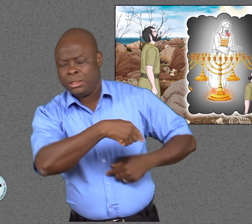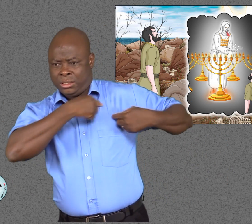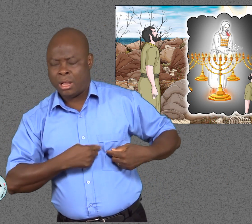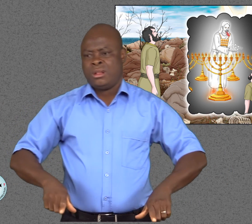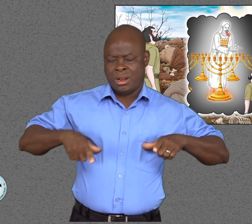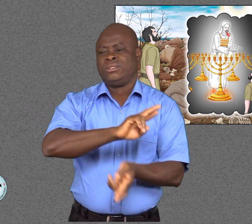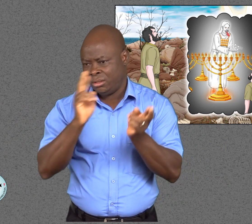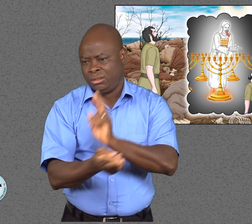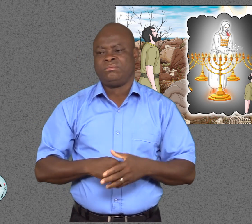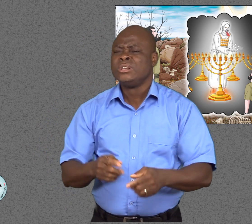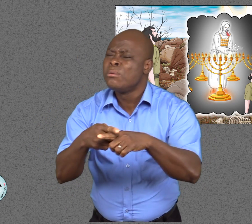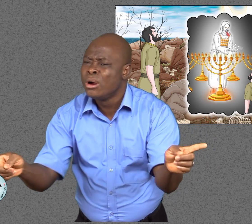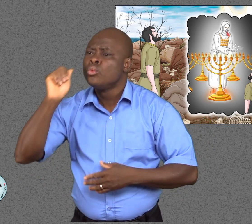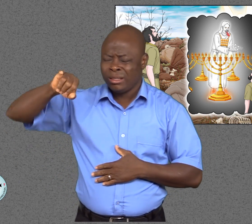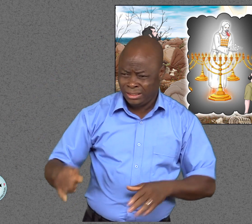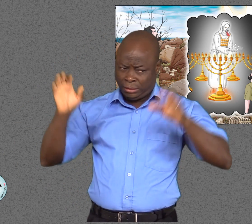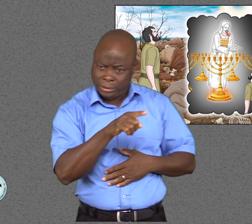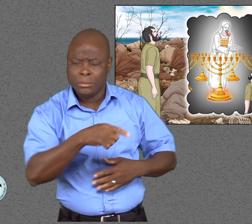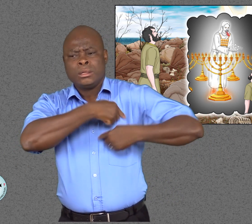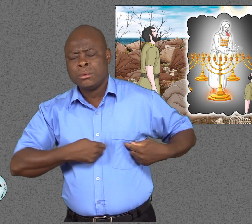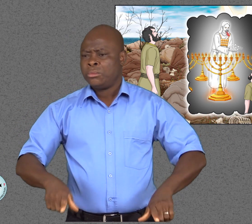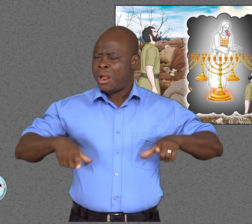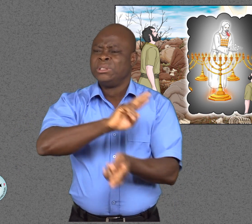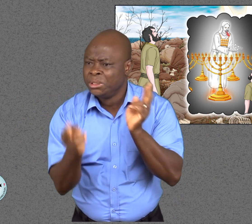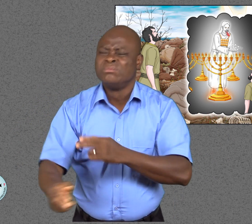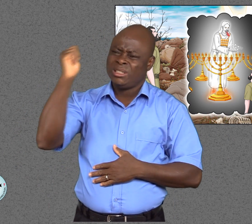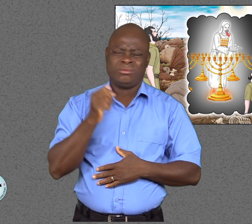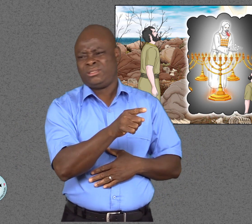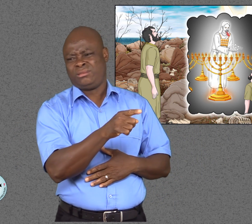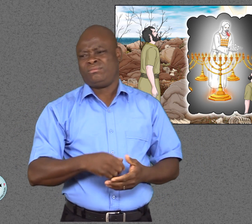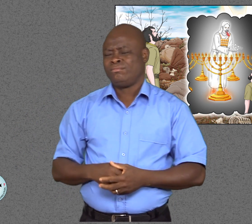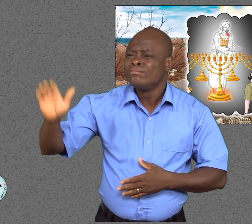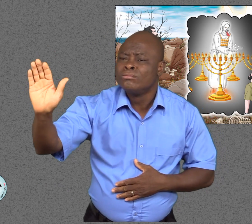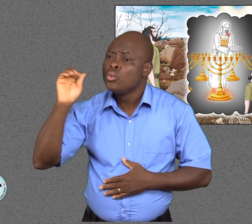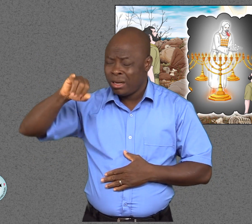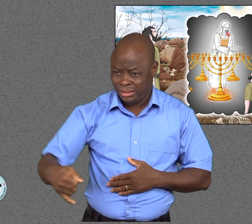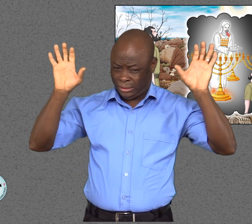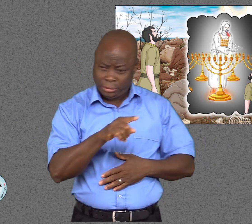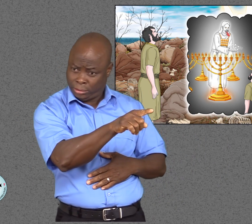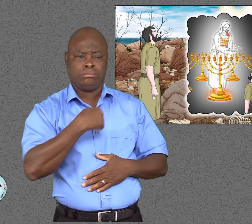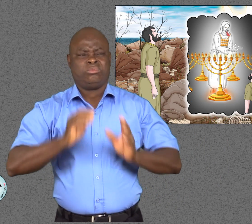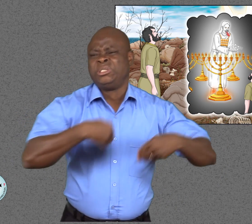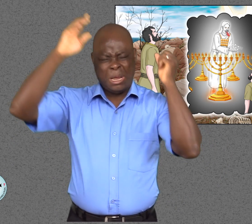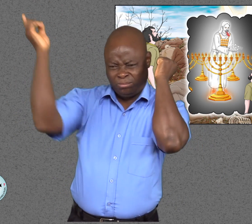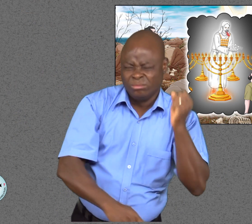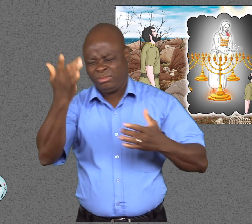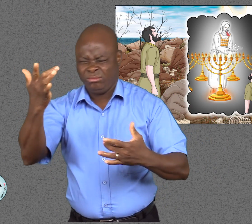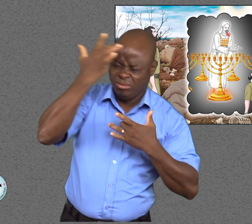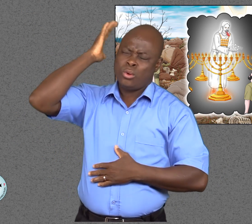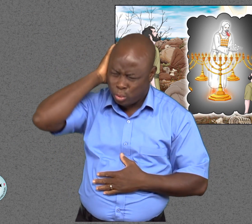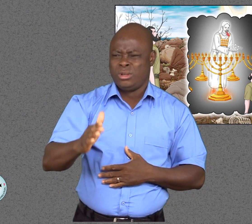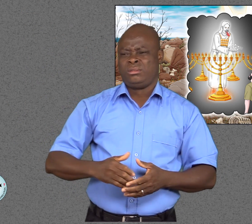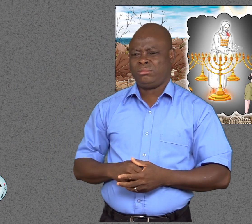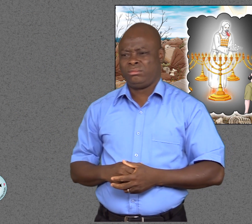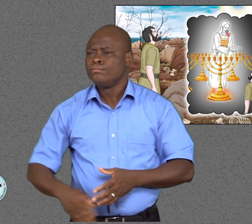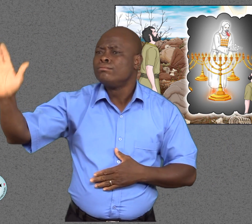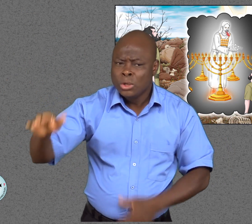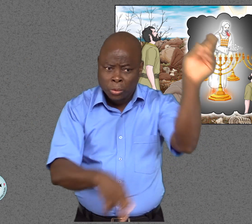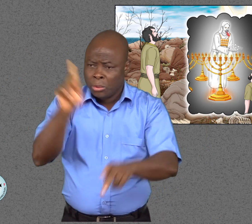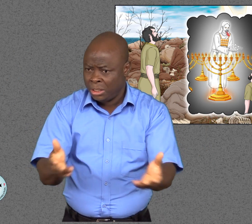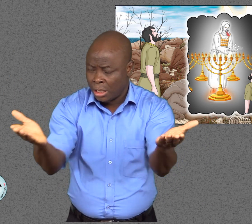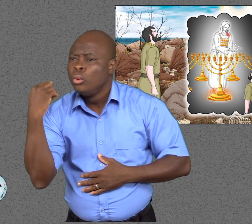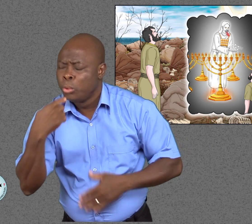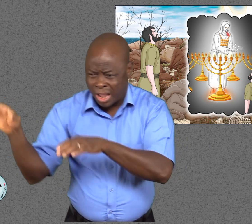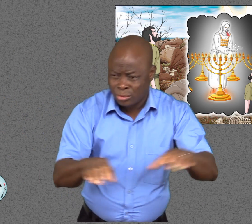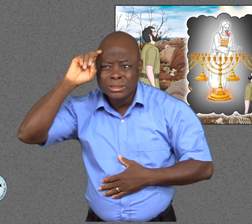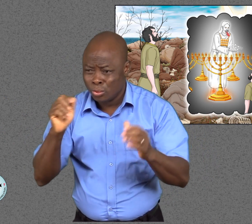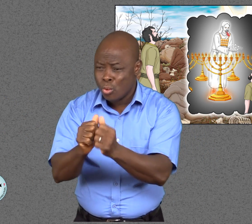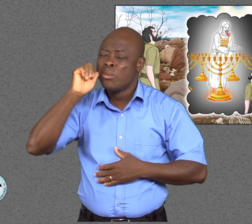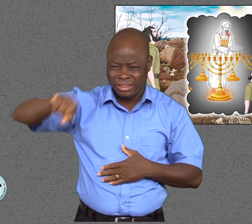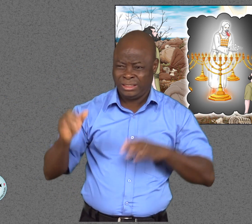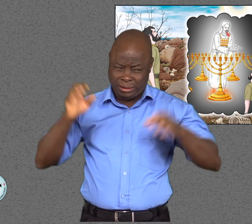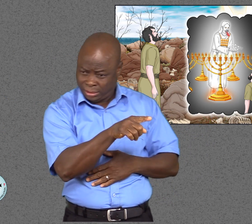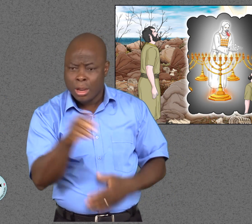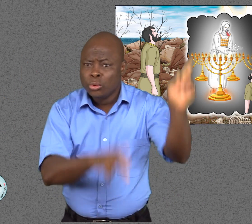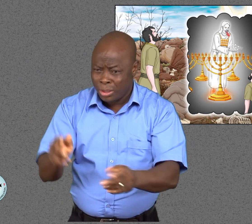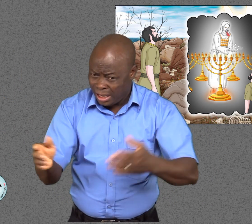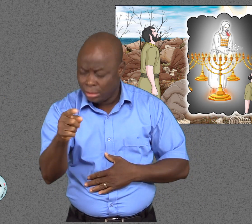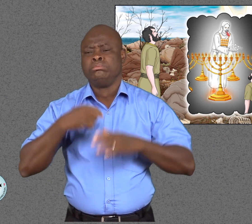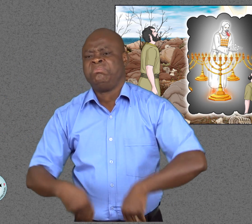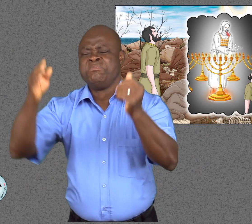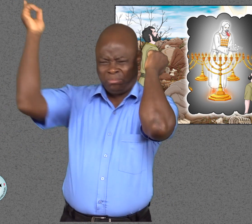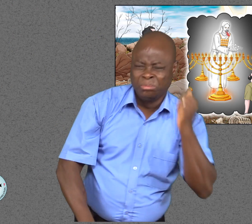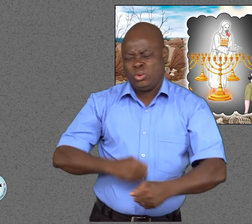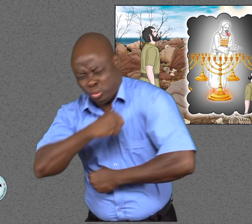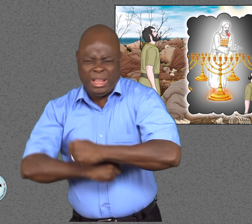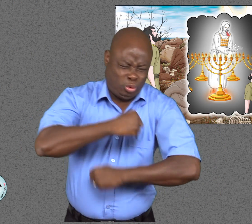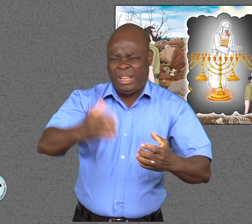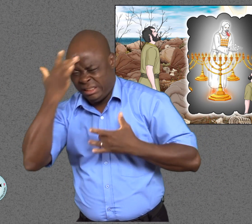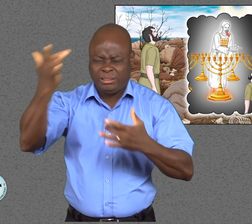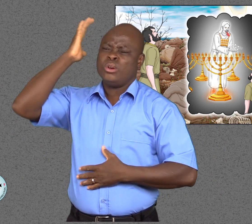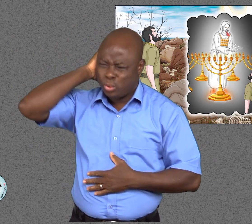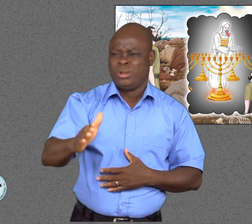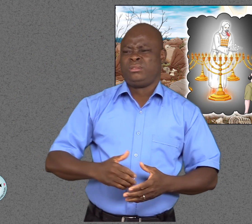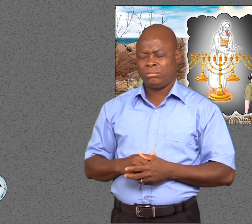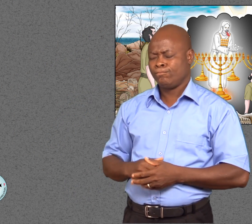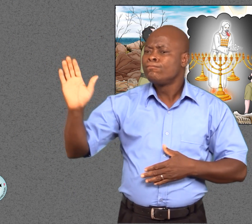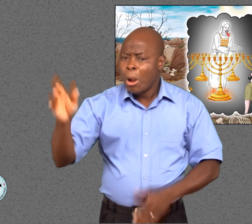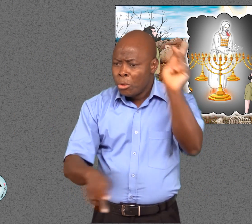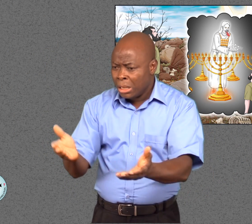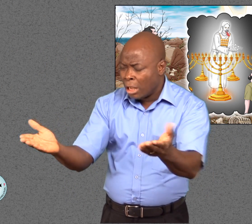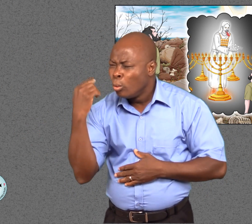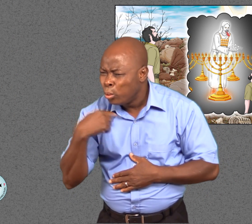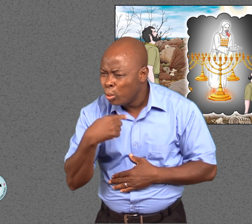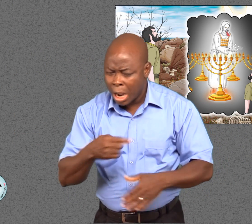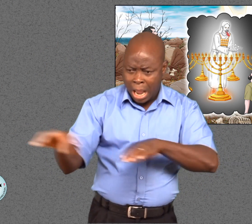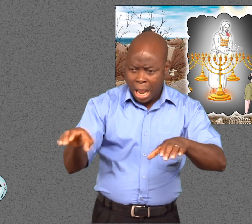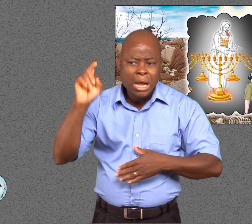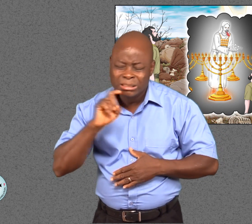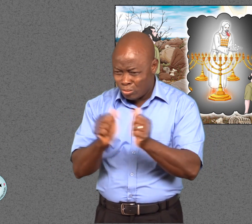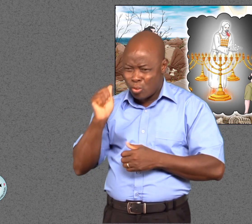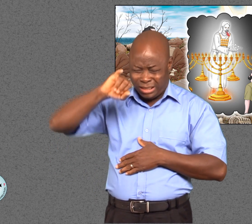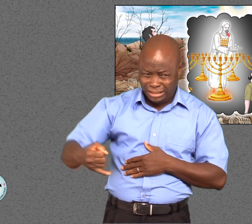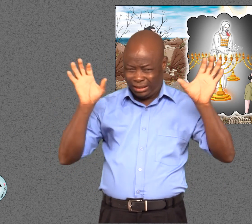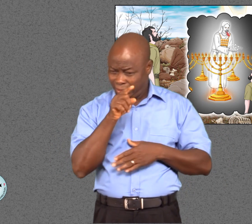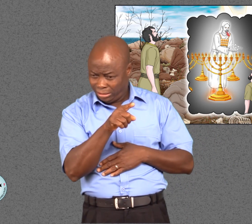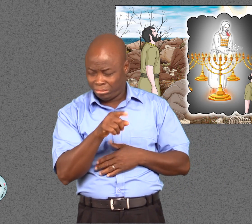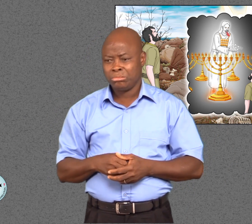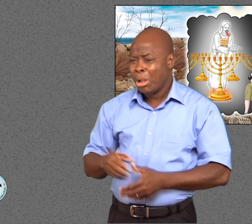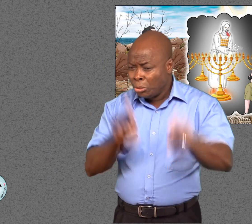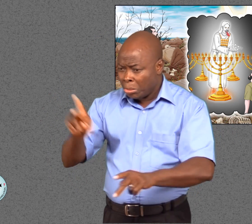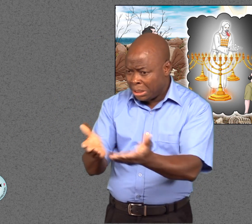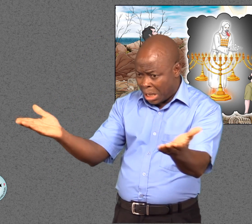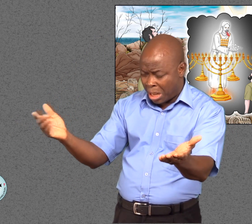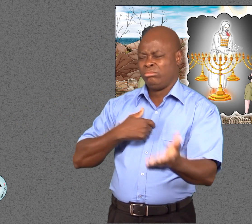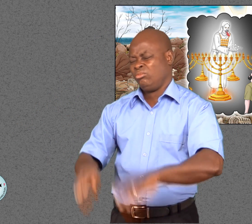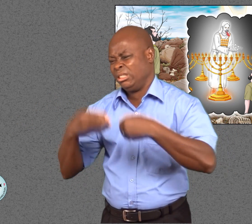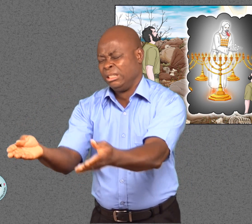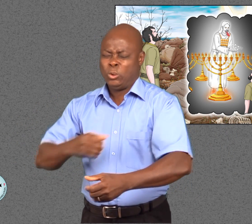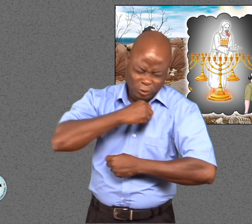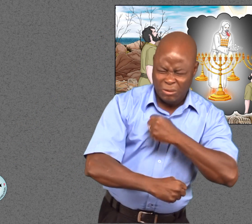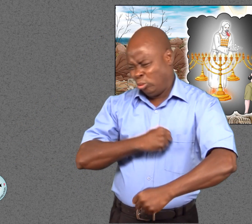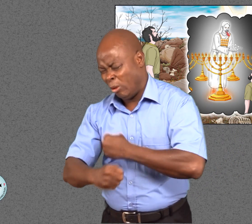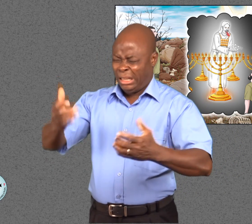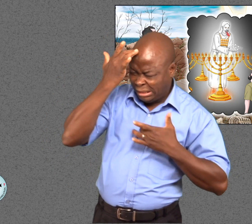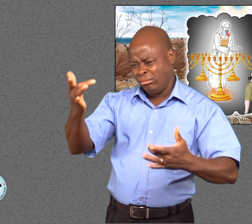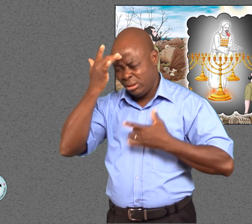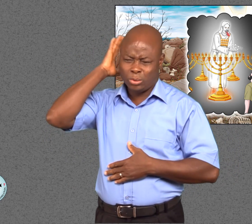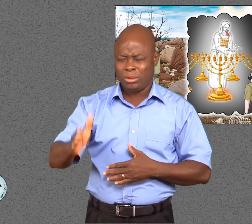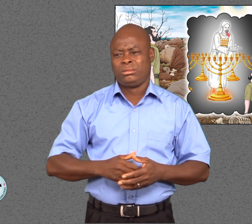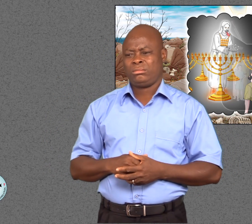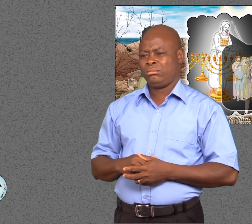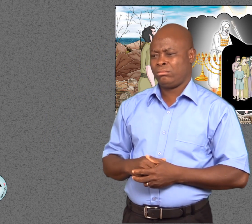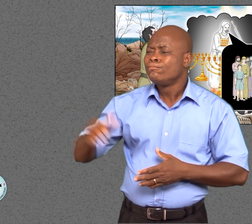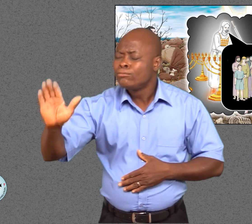Behold, I will cast her onto a bed of sickness, and those who commit adultery with her will suffer great tribulation unless they repent of her deeds.